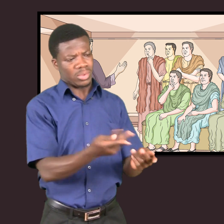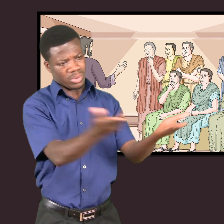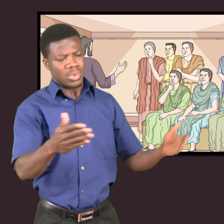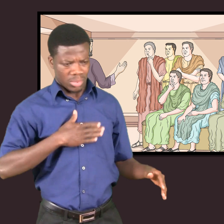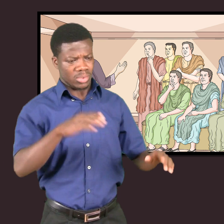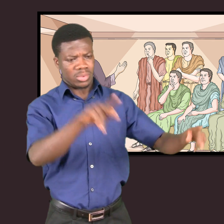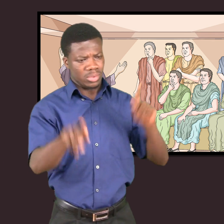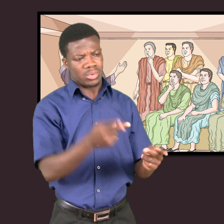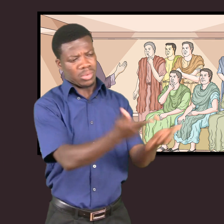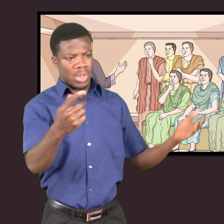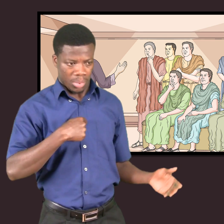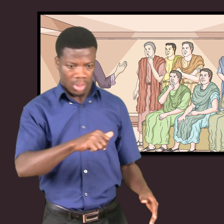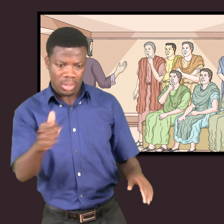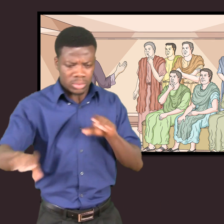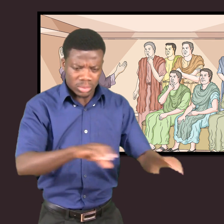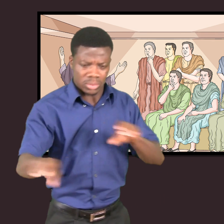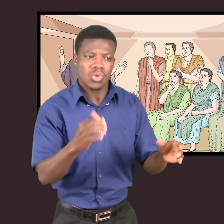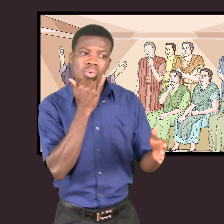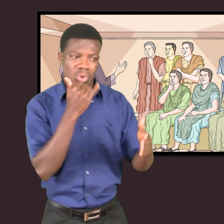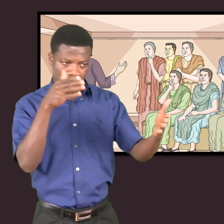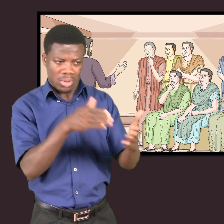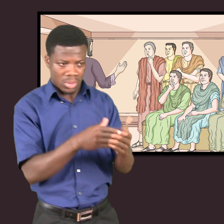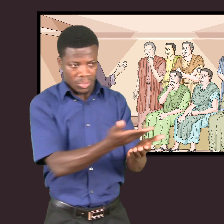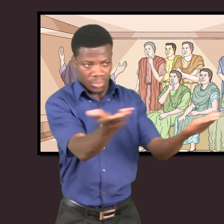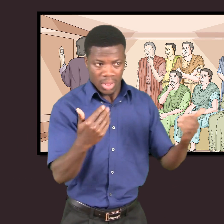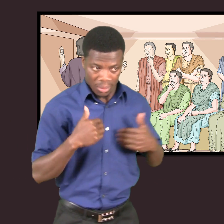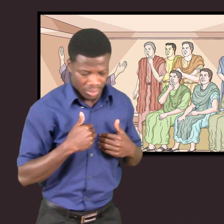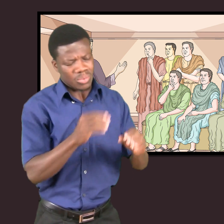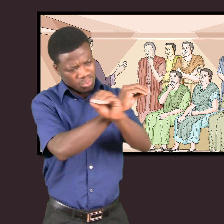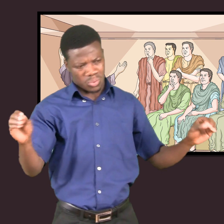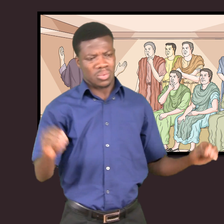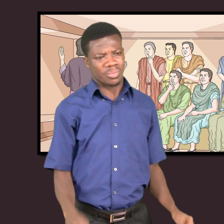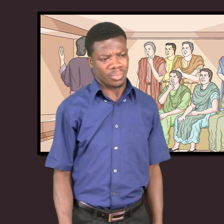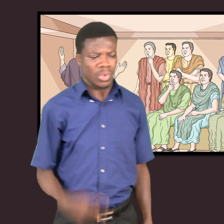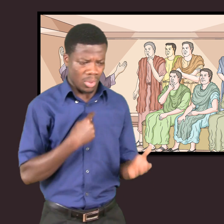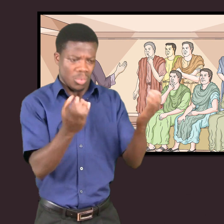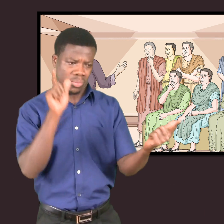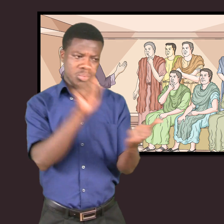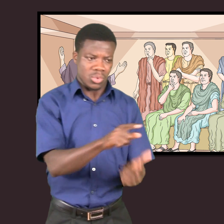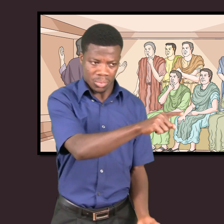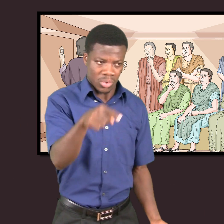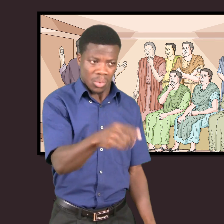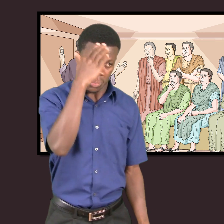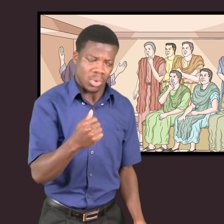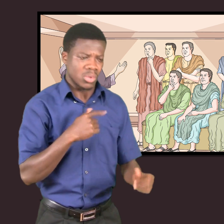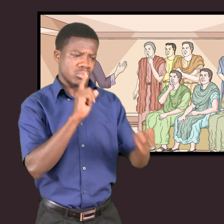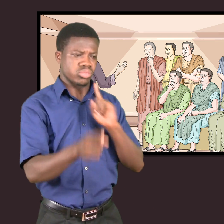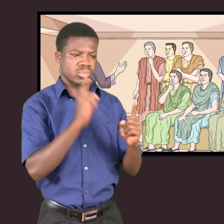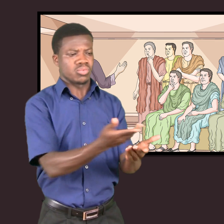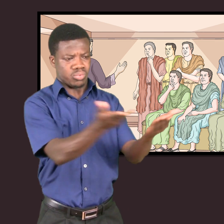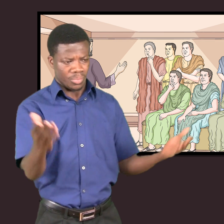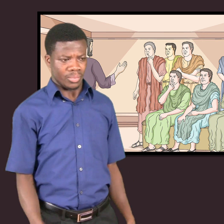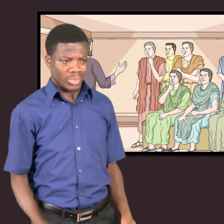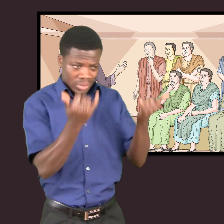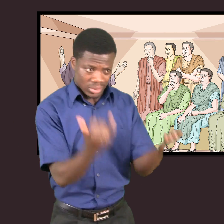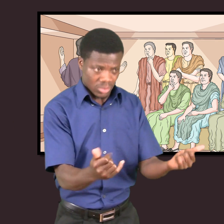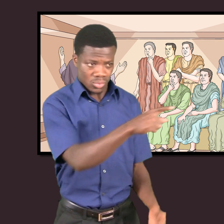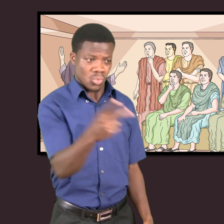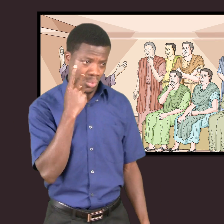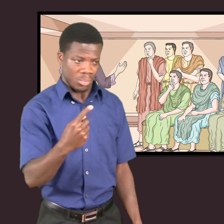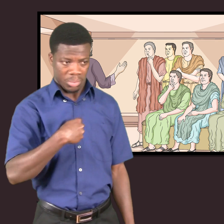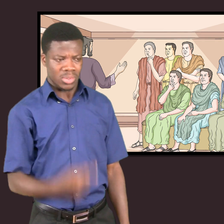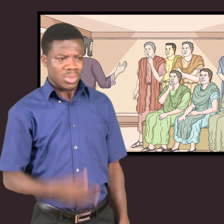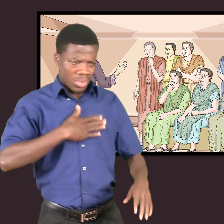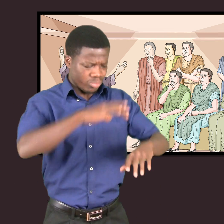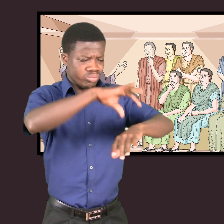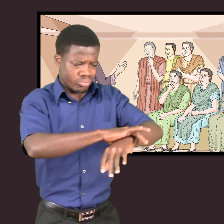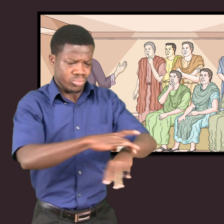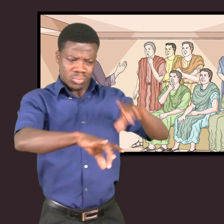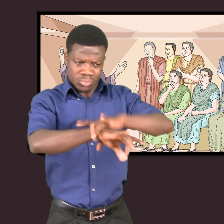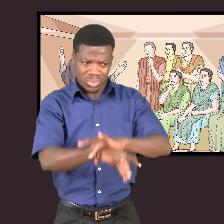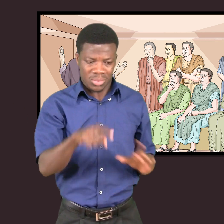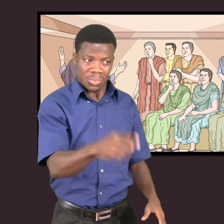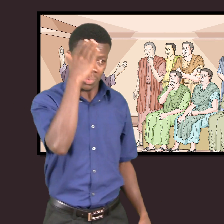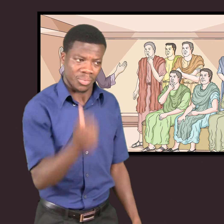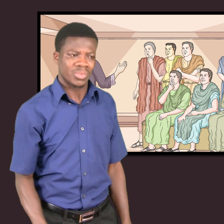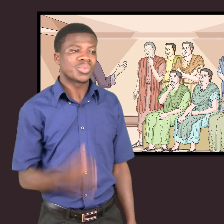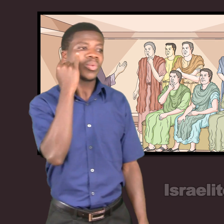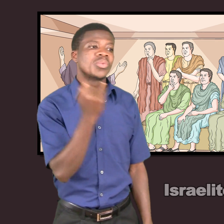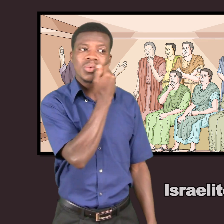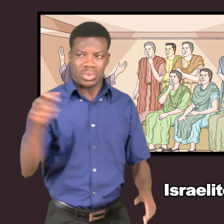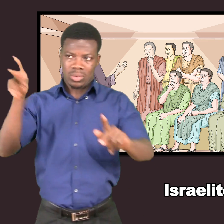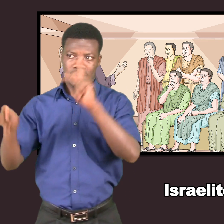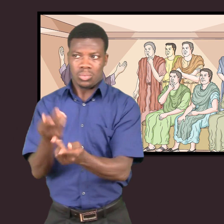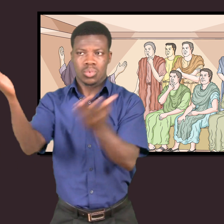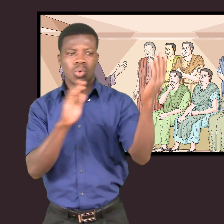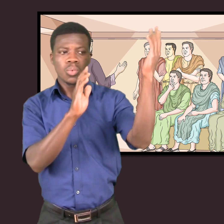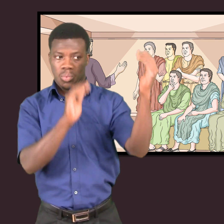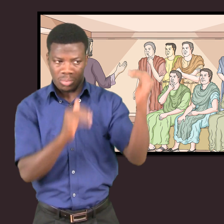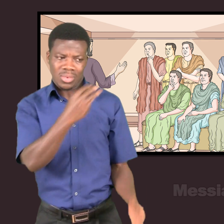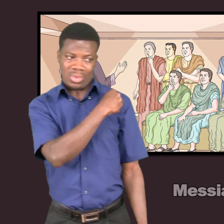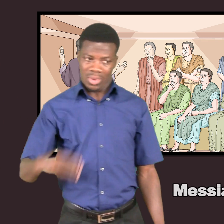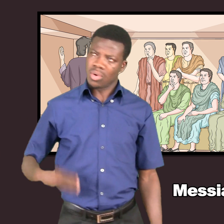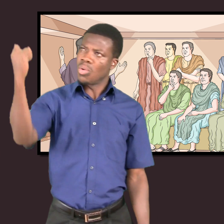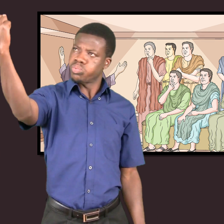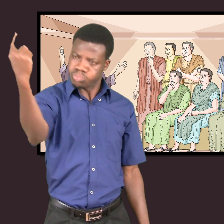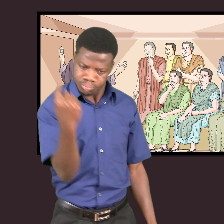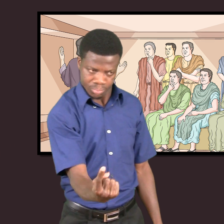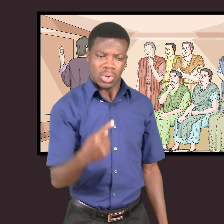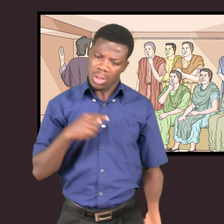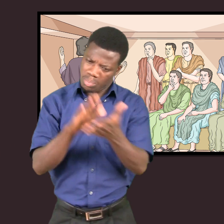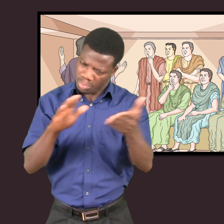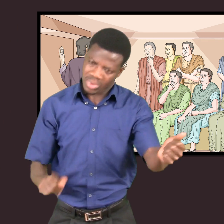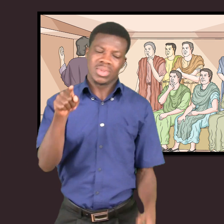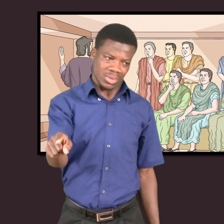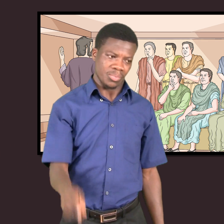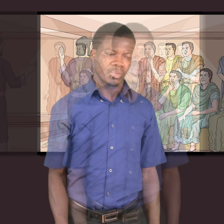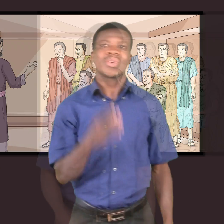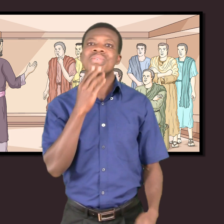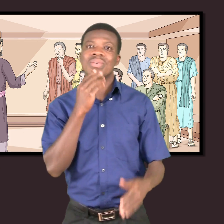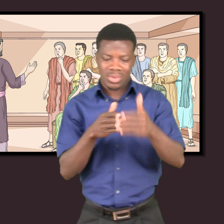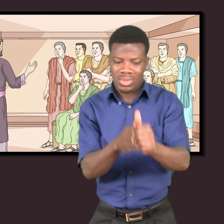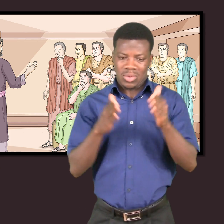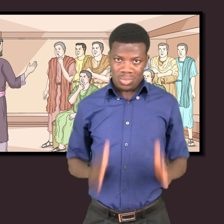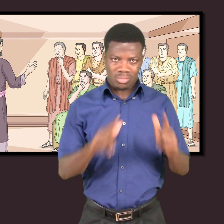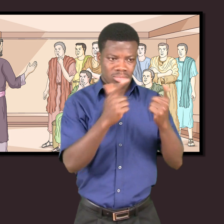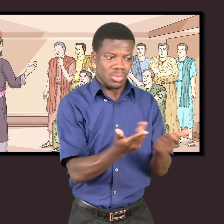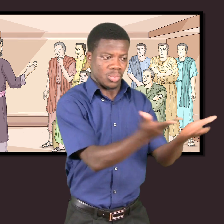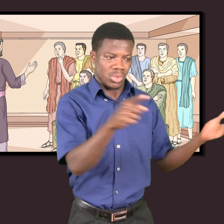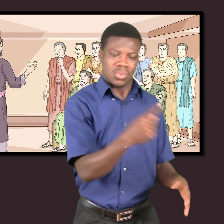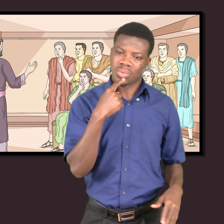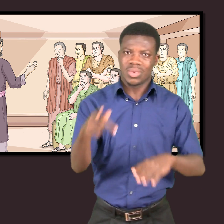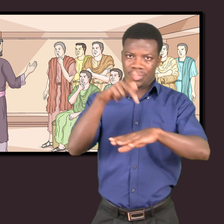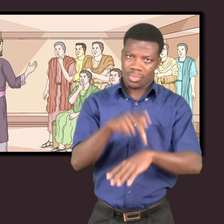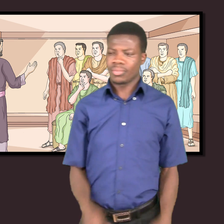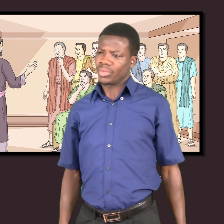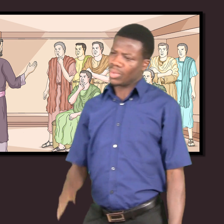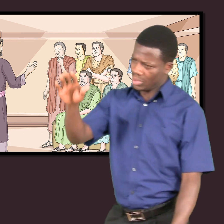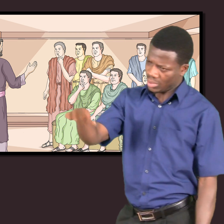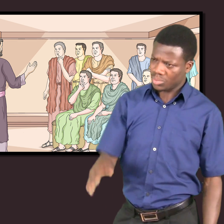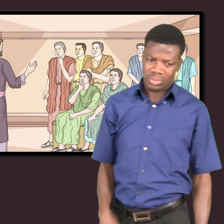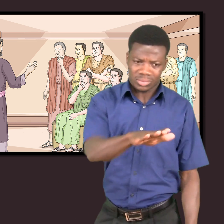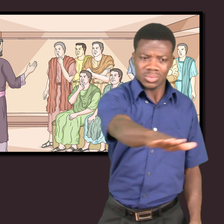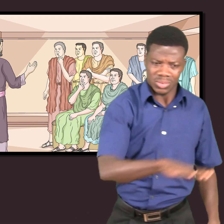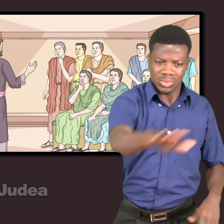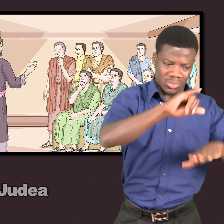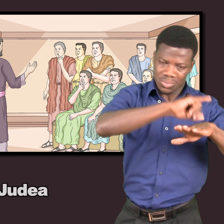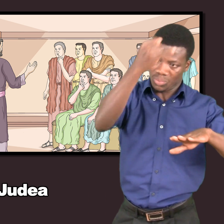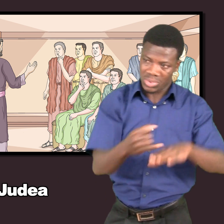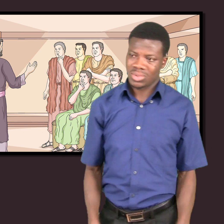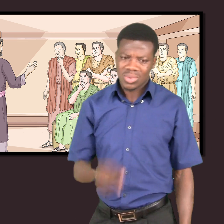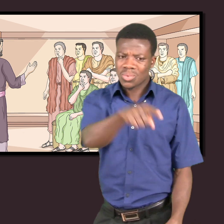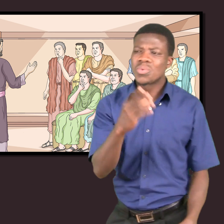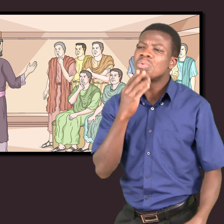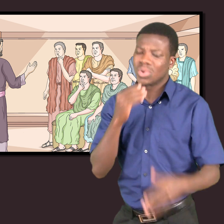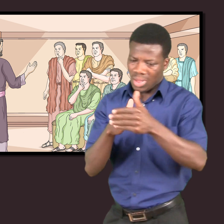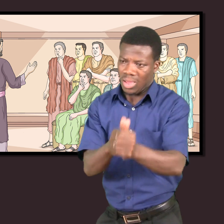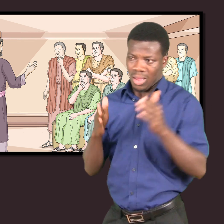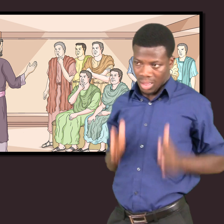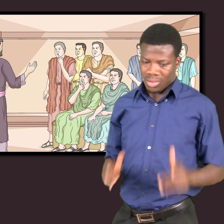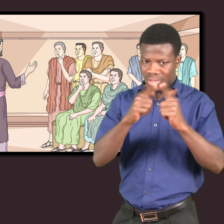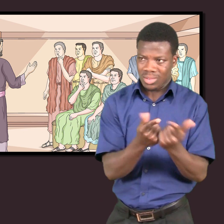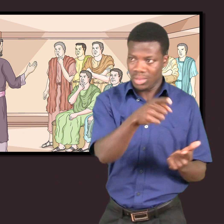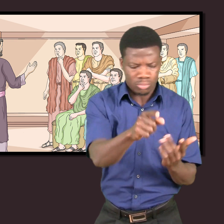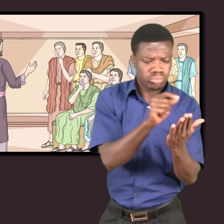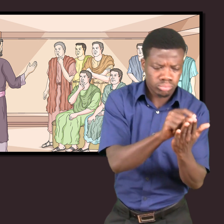So for this reason I have called to see you and speak with you. It is because of the hope of Israel that I am bound with this chain.”